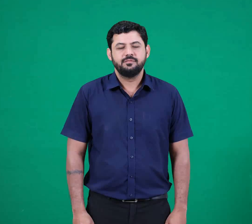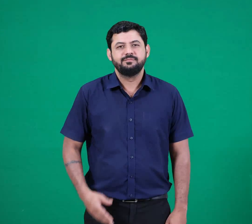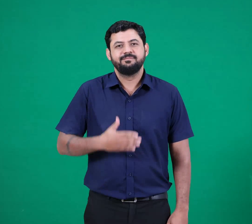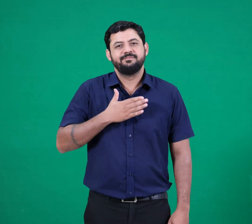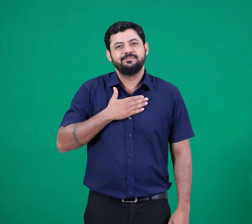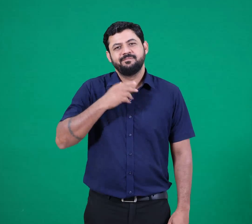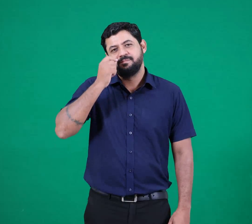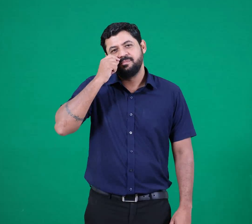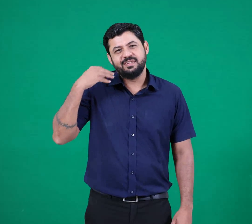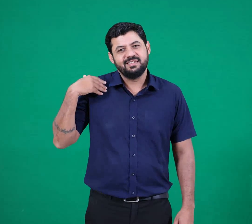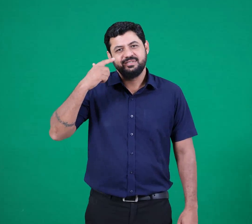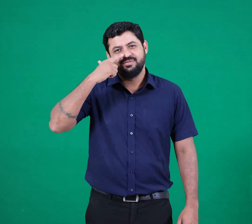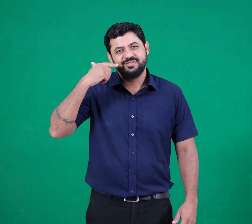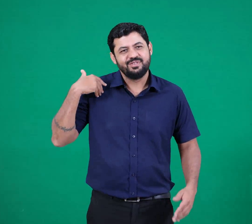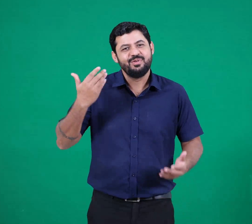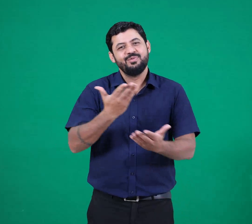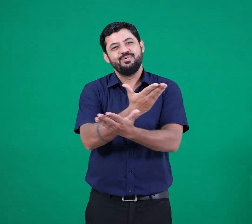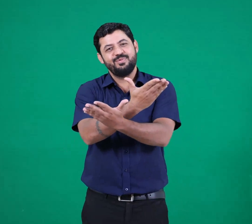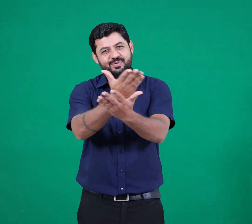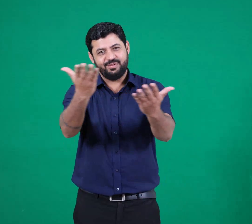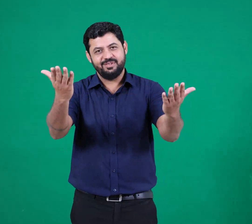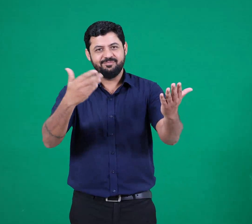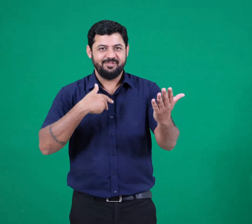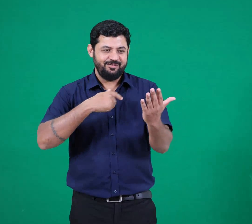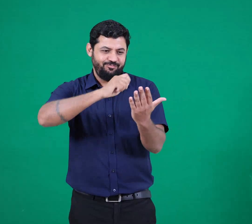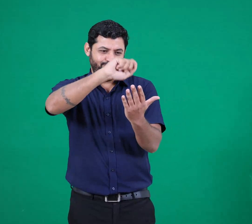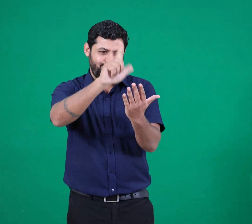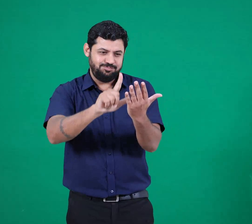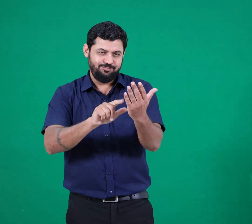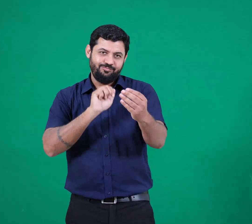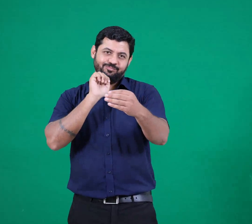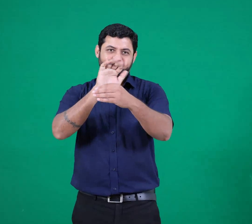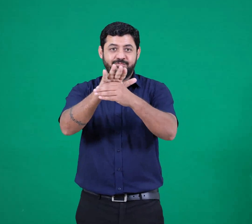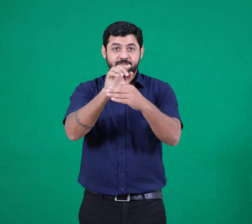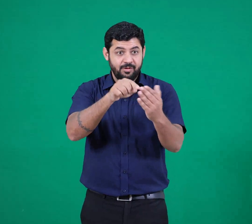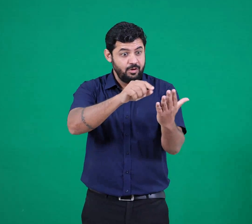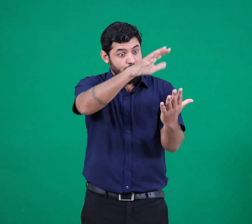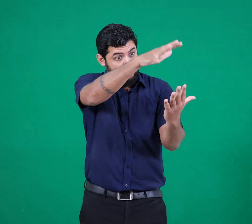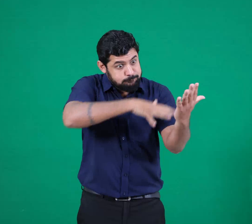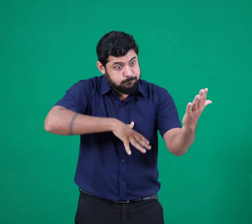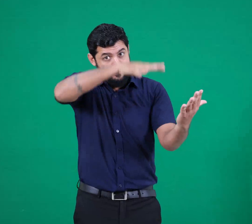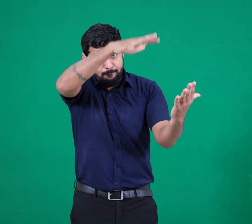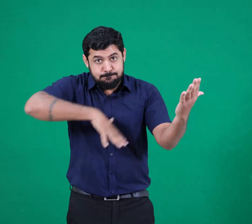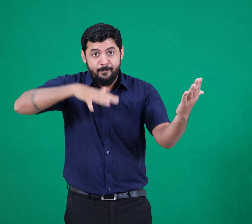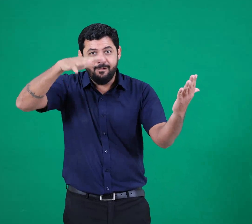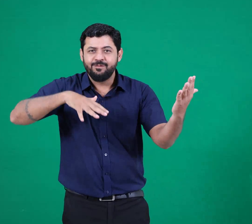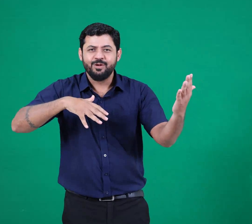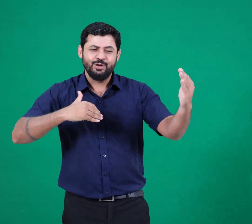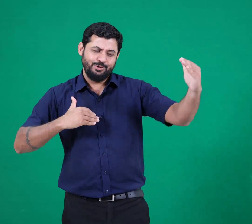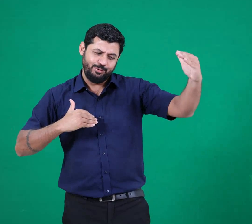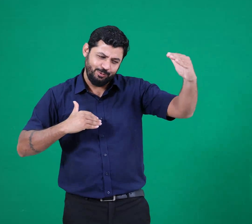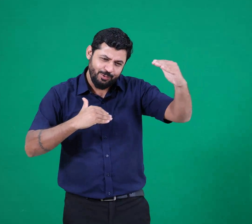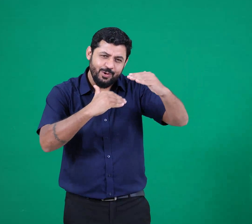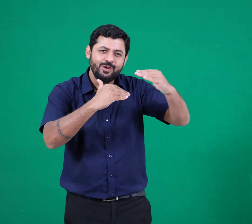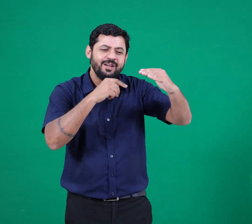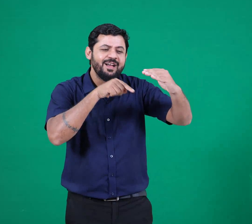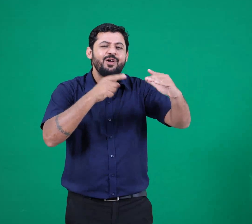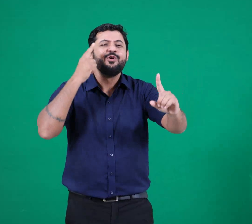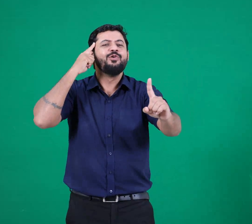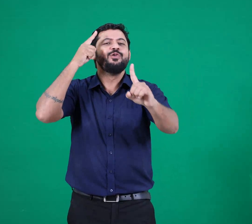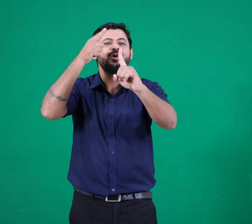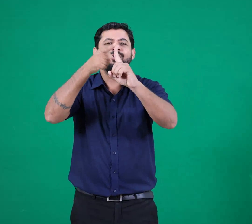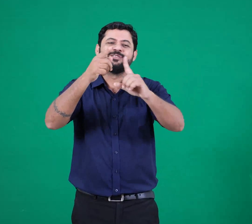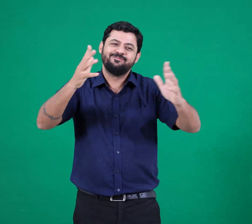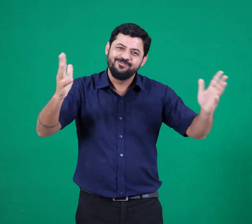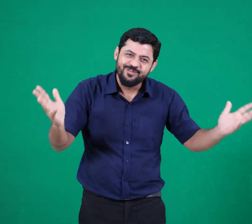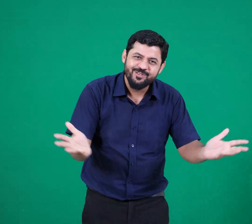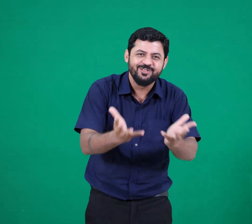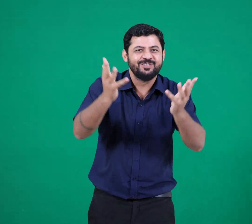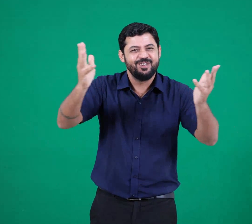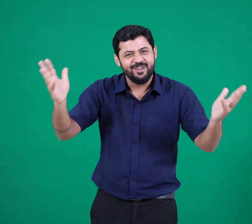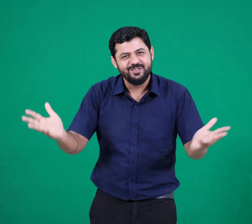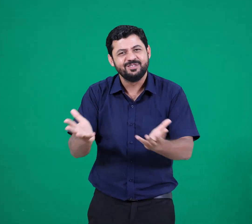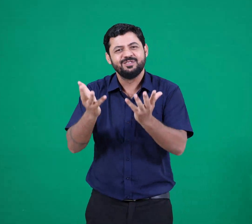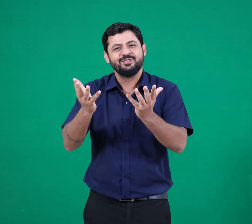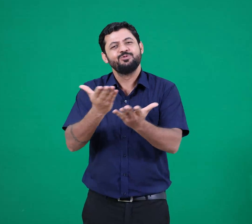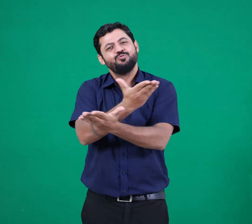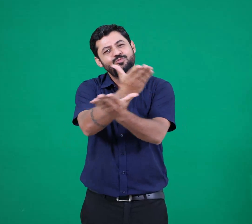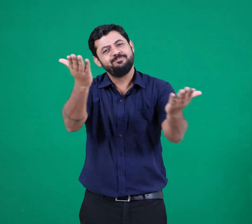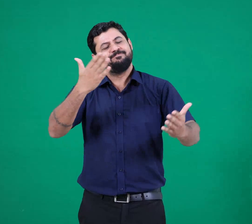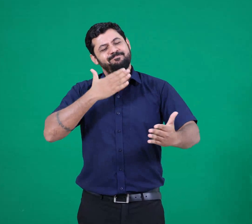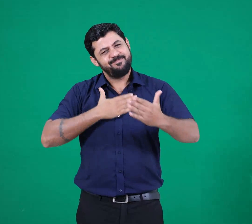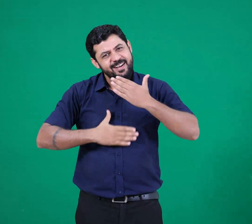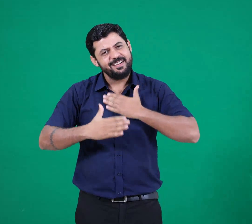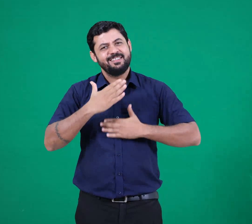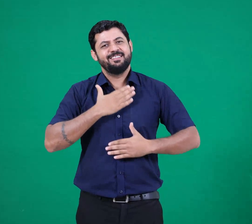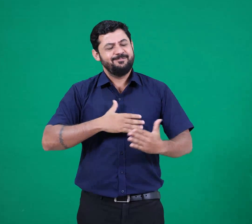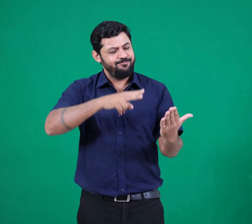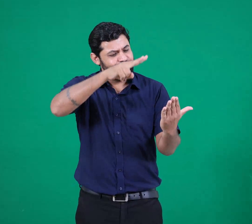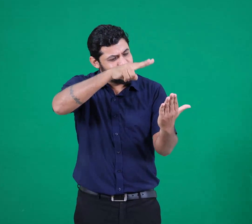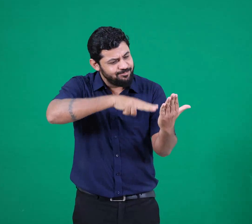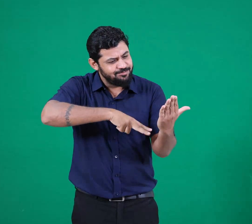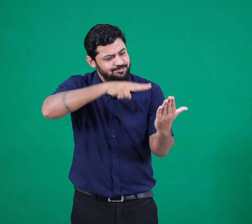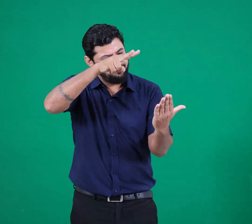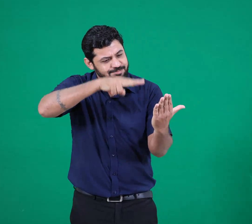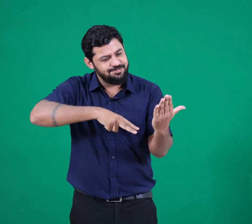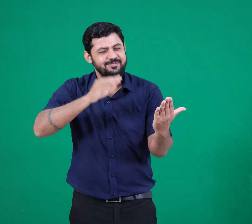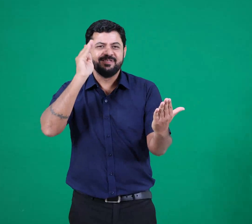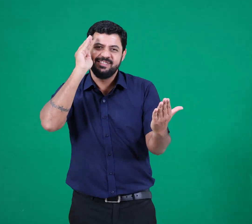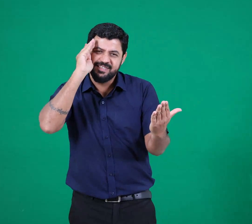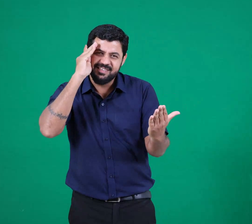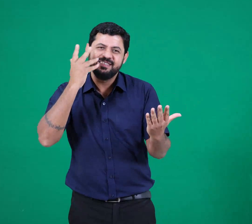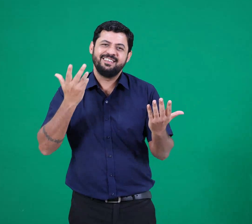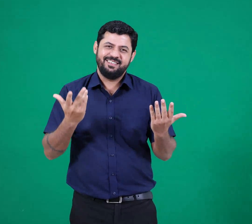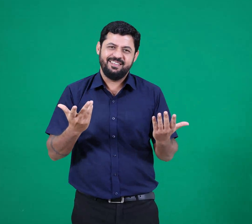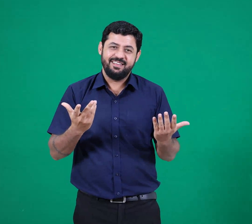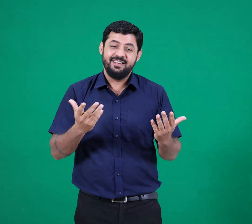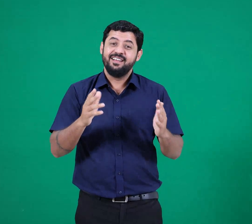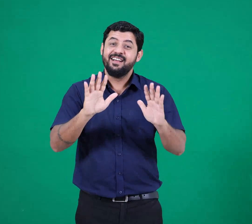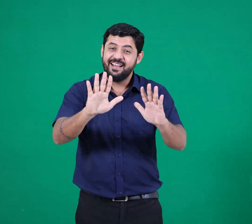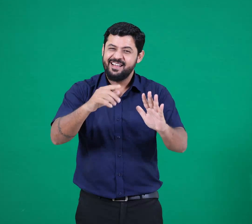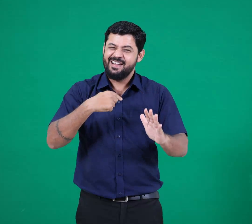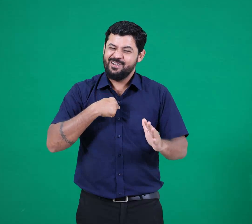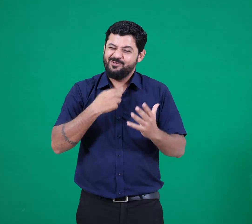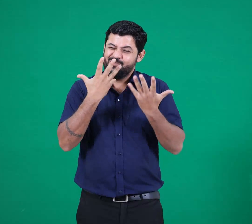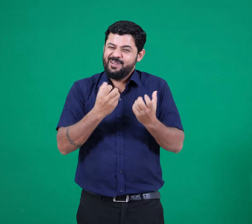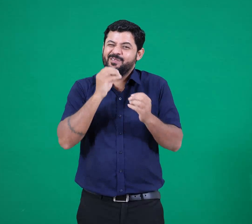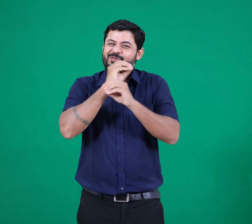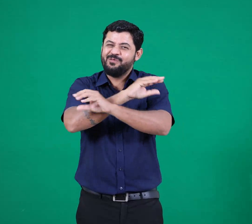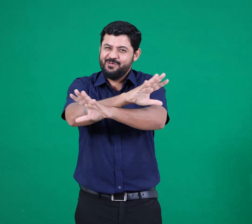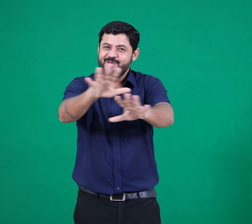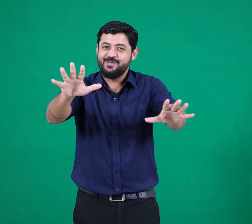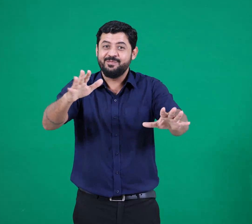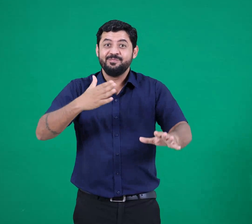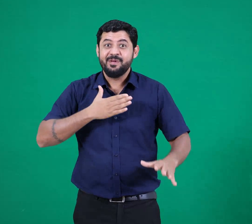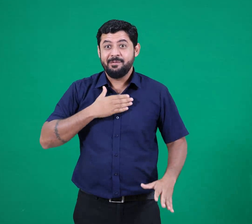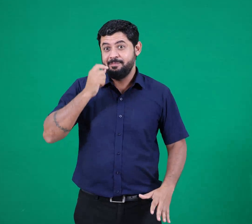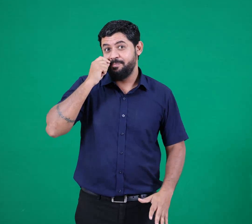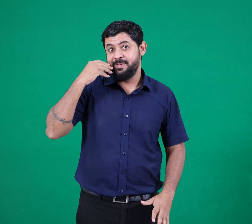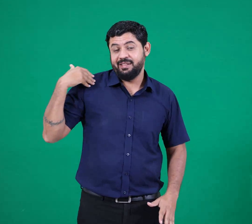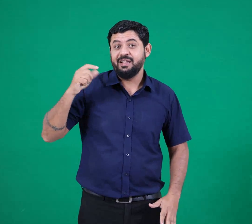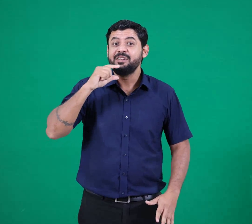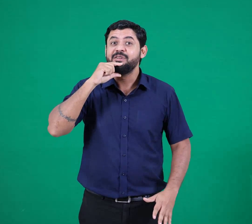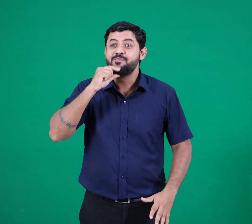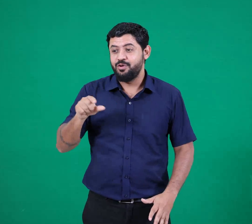I urge you, brothers, to bear with my word of exhortation, for I have only written to you briefly.